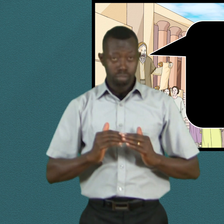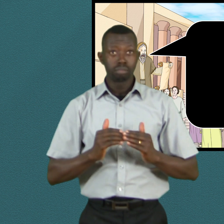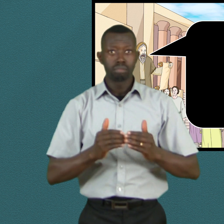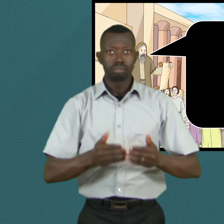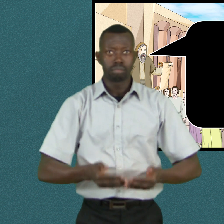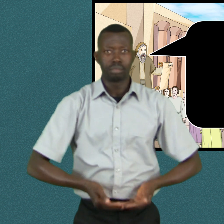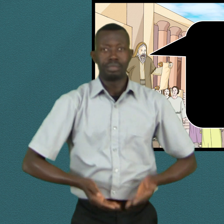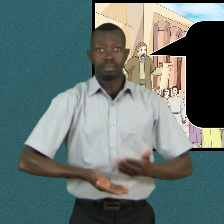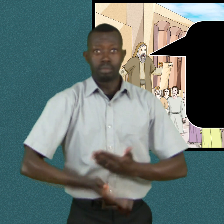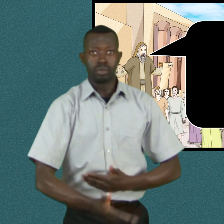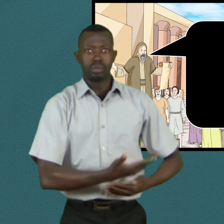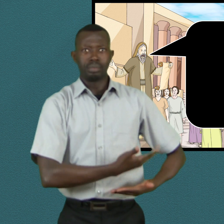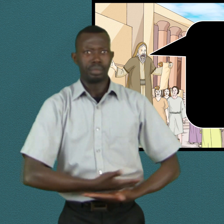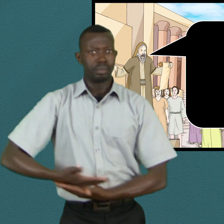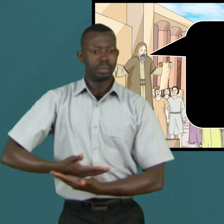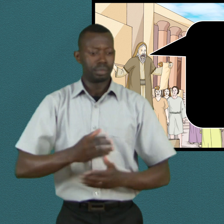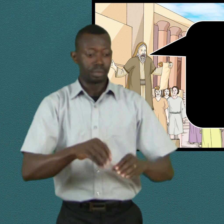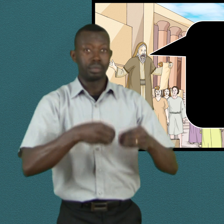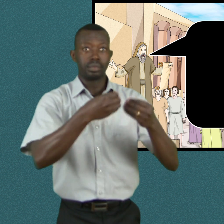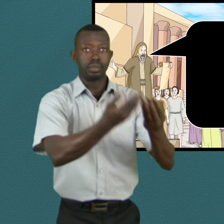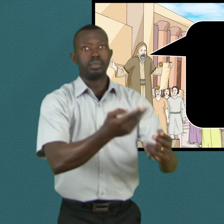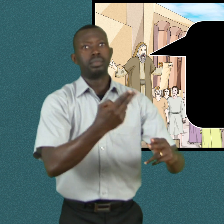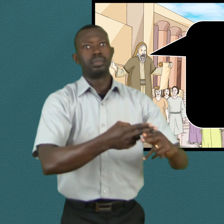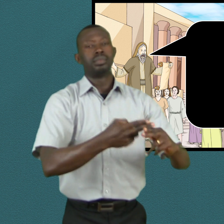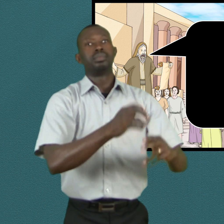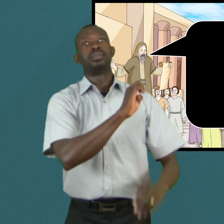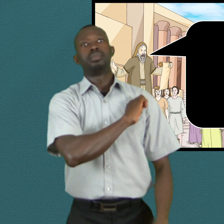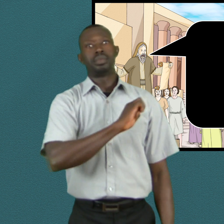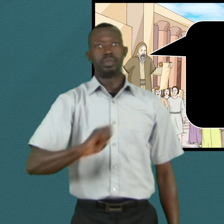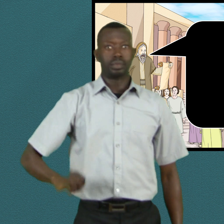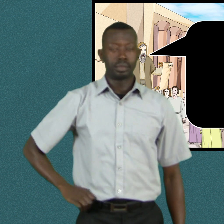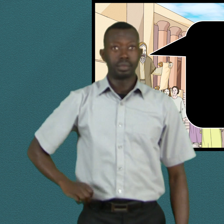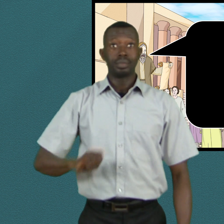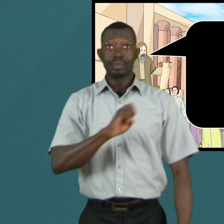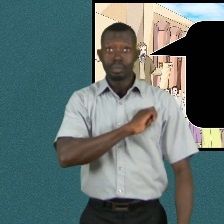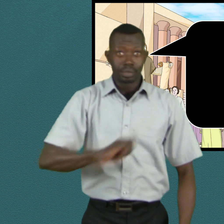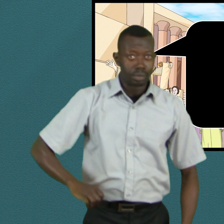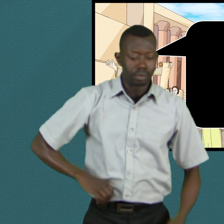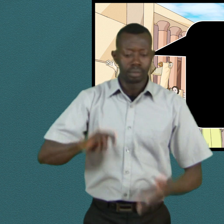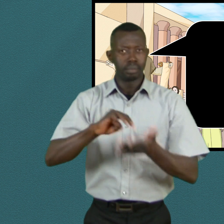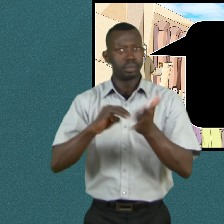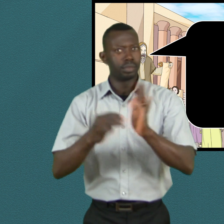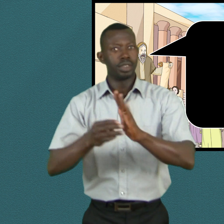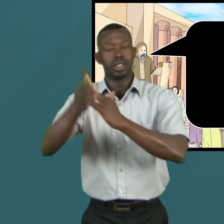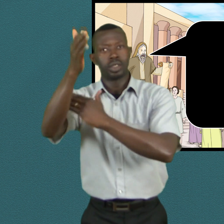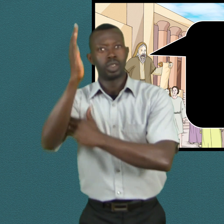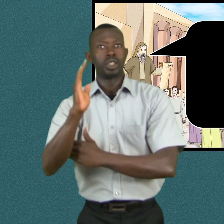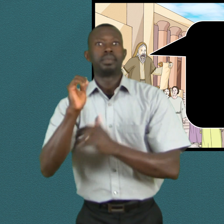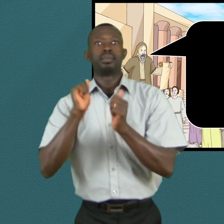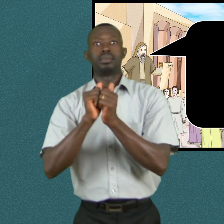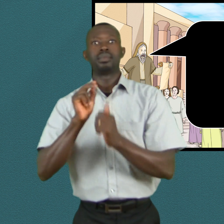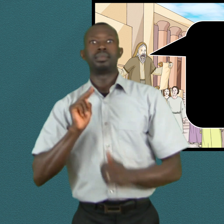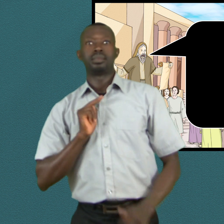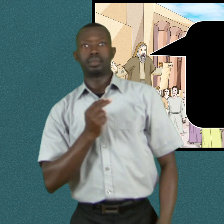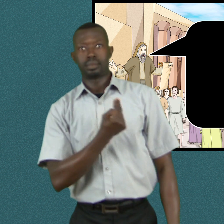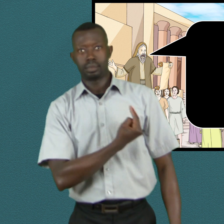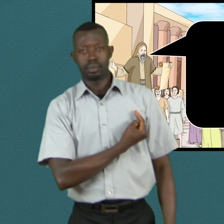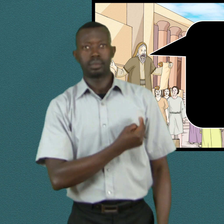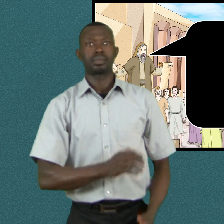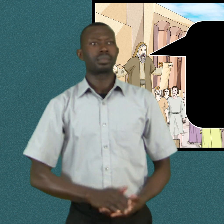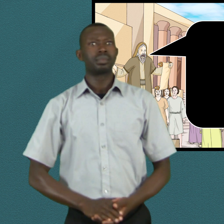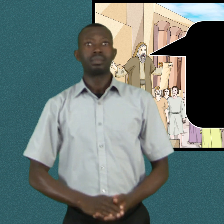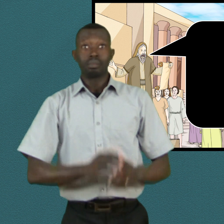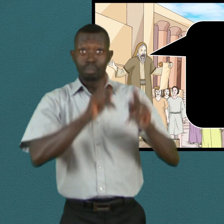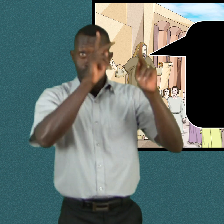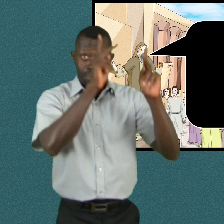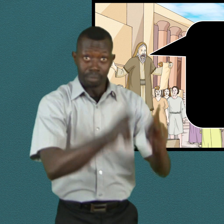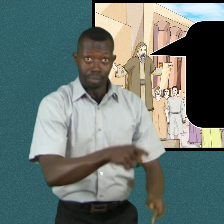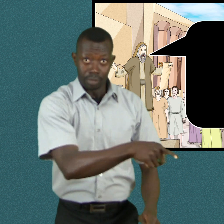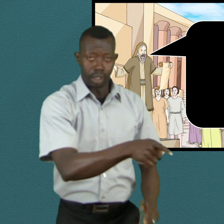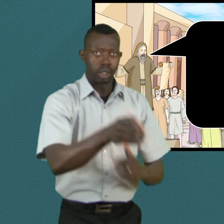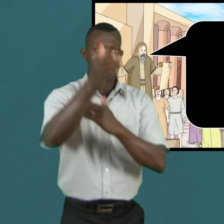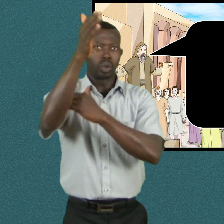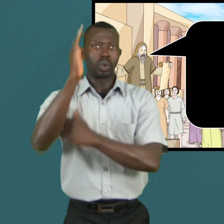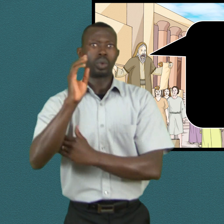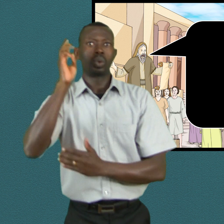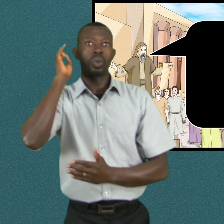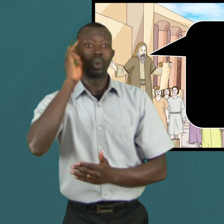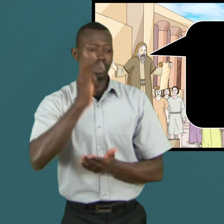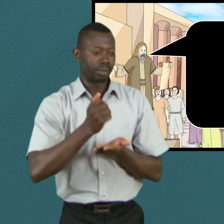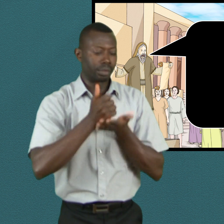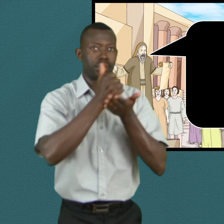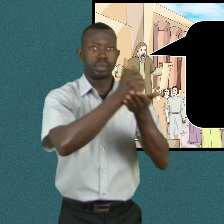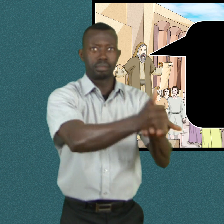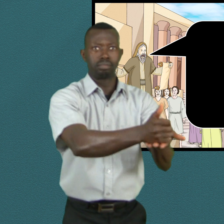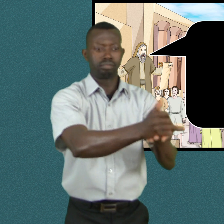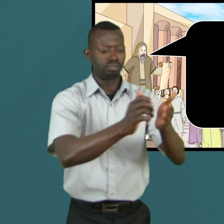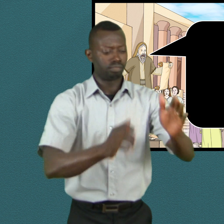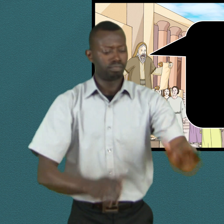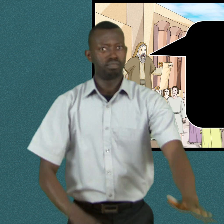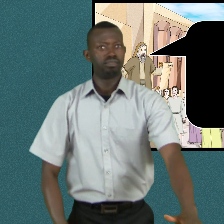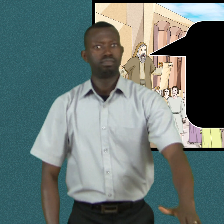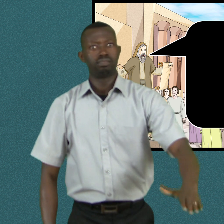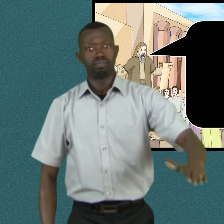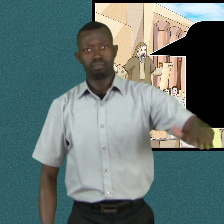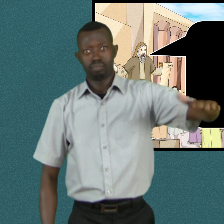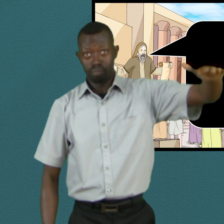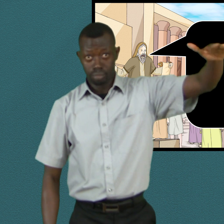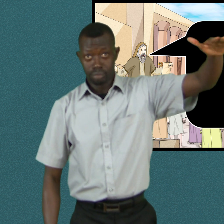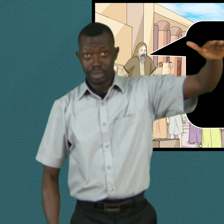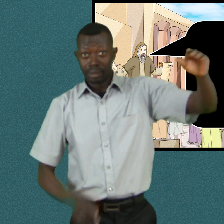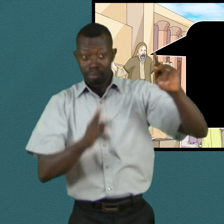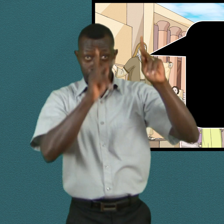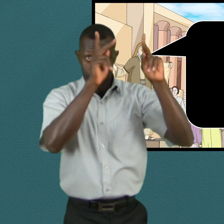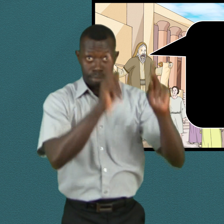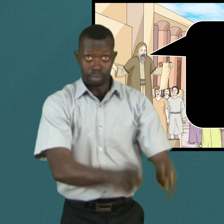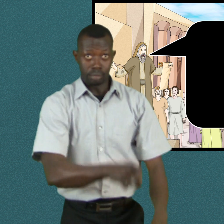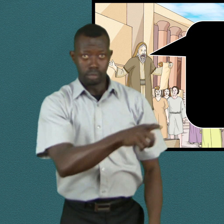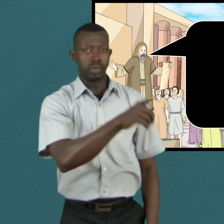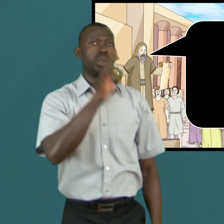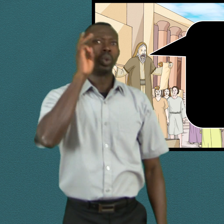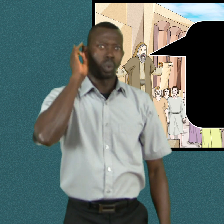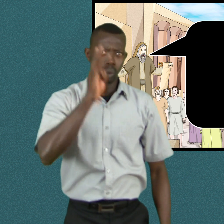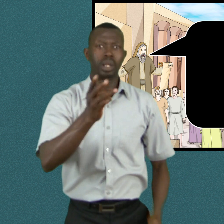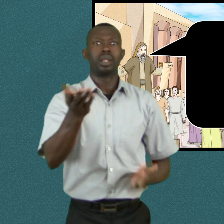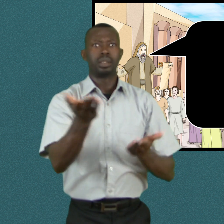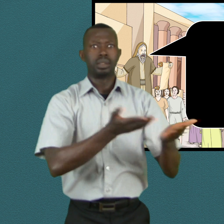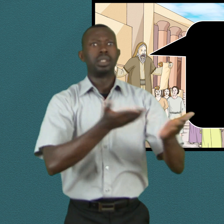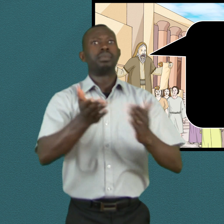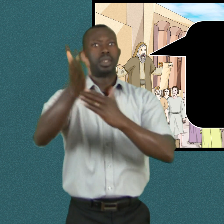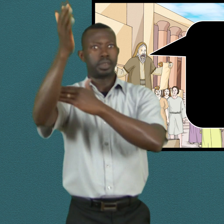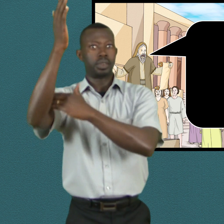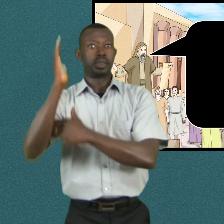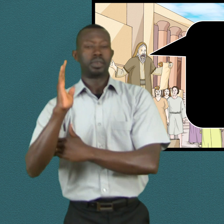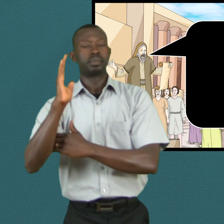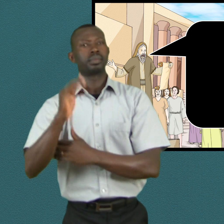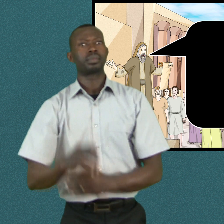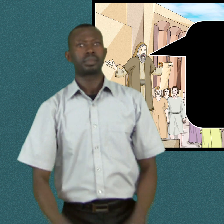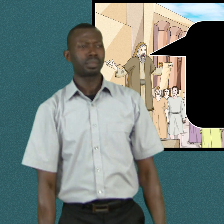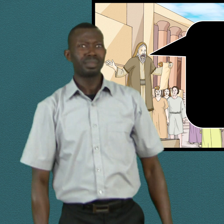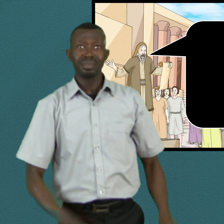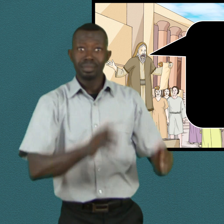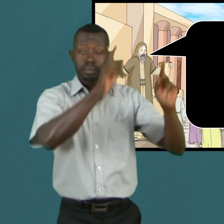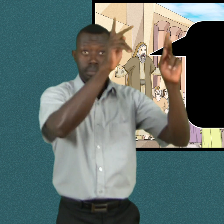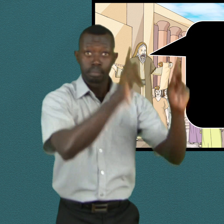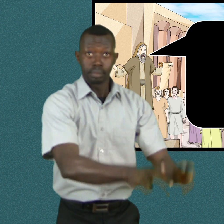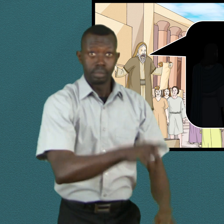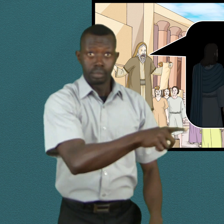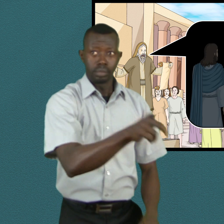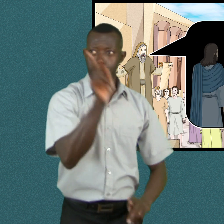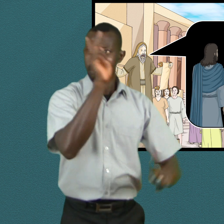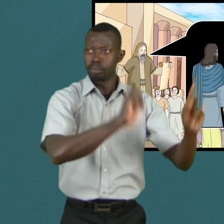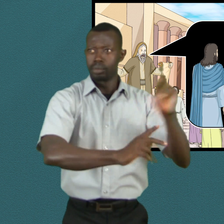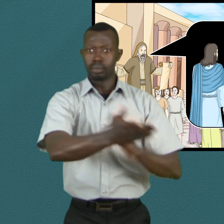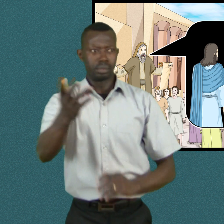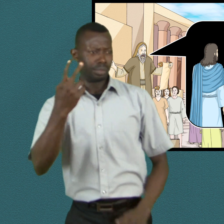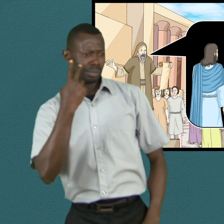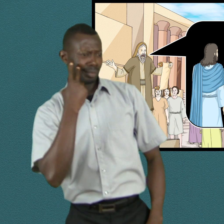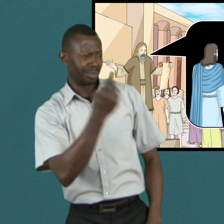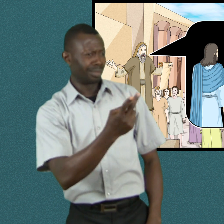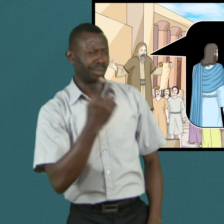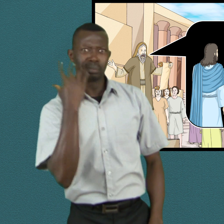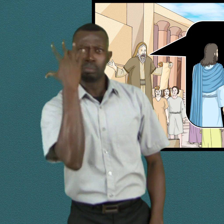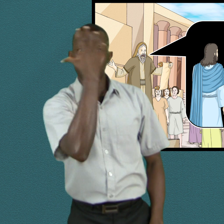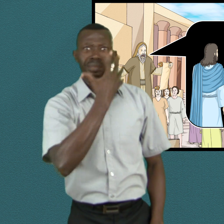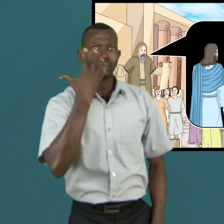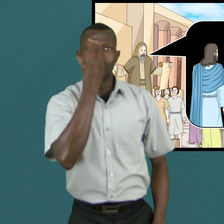He grew up before Him like a tender shoot, and like a root out of dry ground. He had no stately form or majesty to attract us, no beauty that we should desire Him.